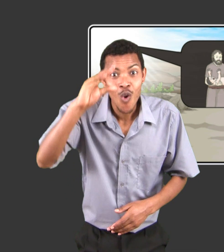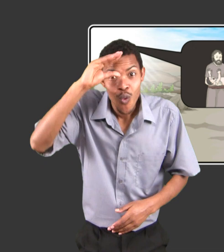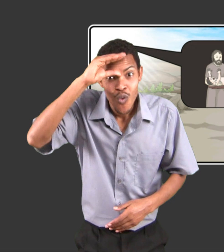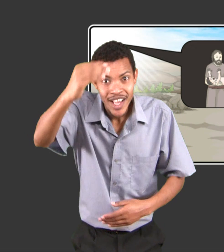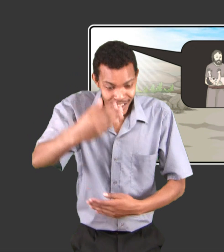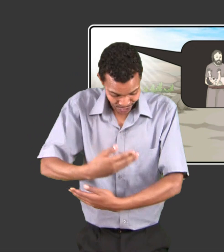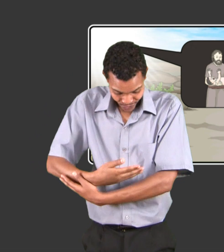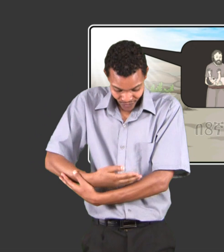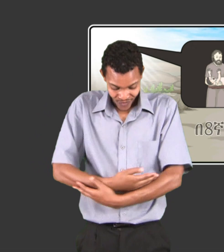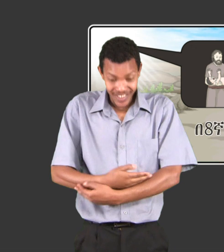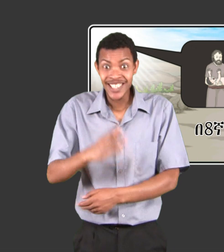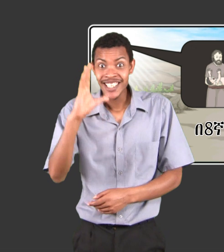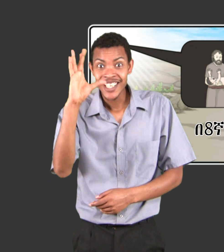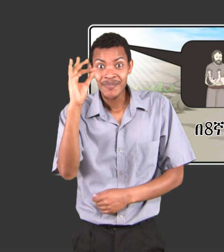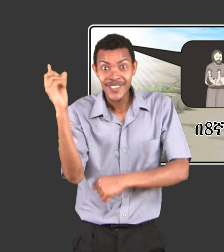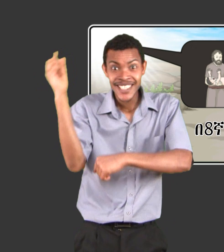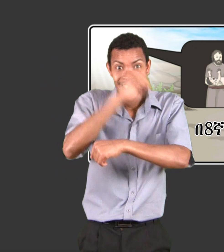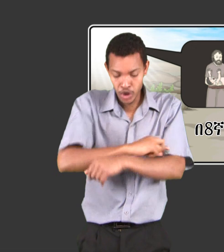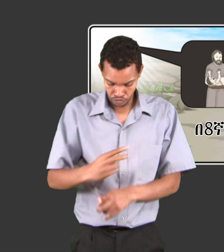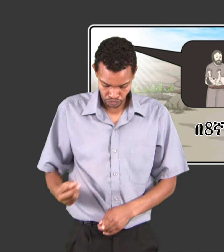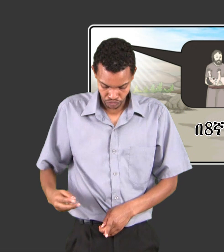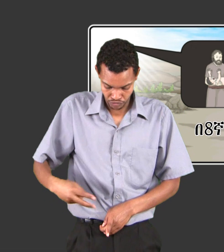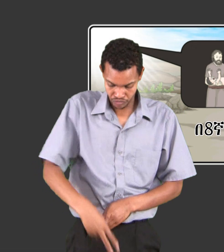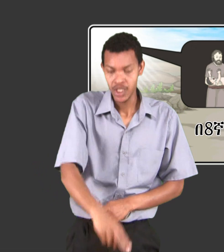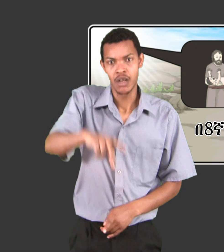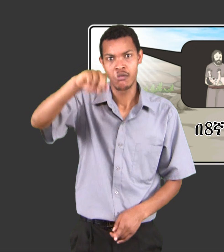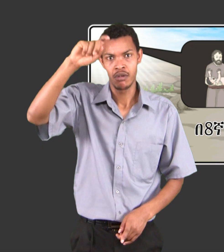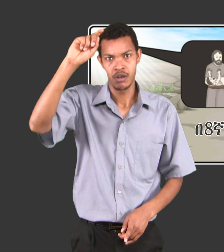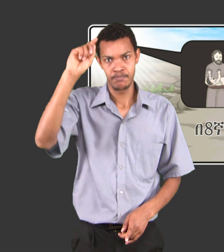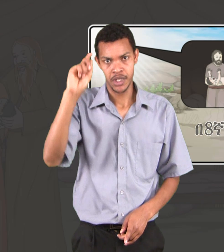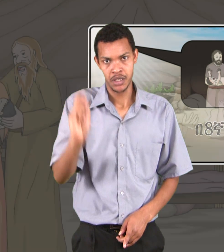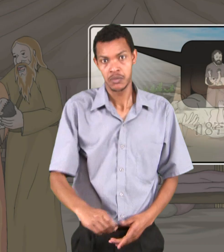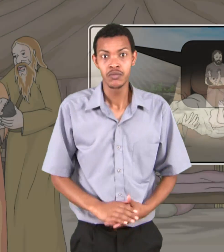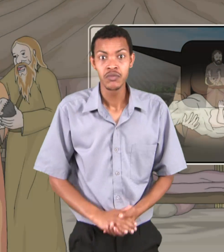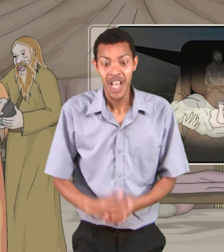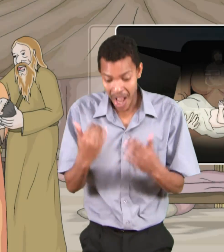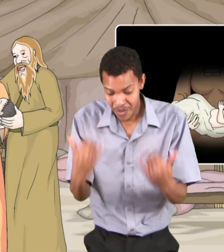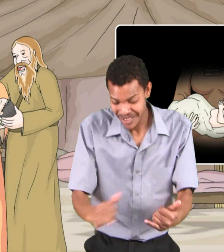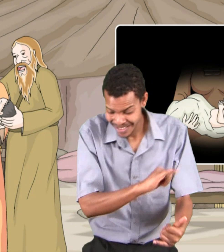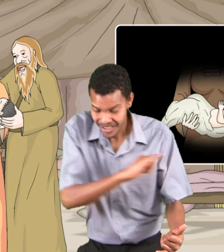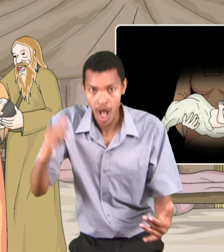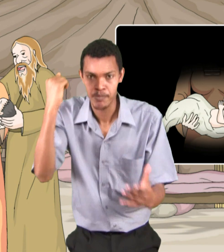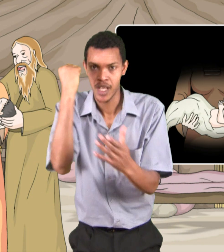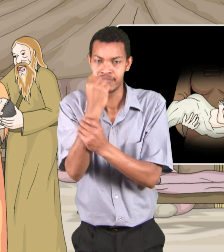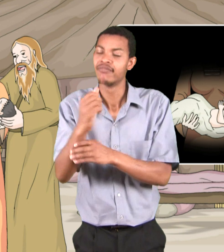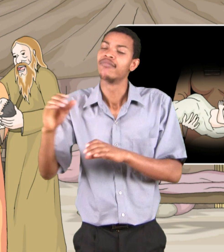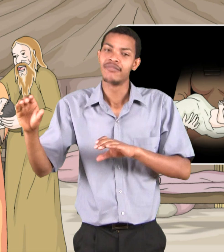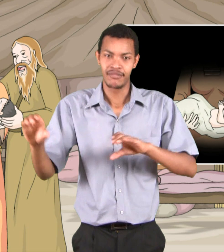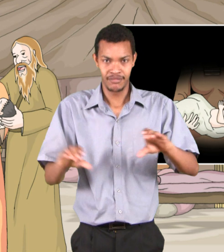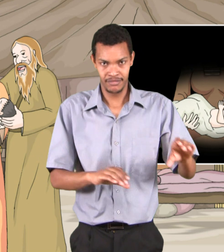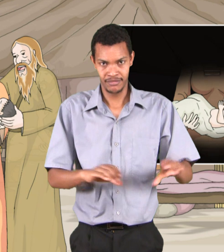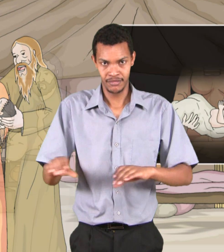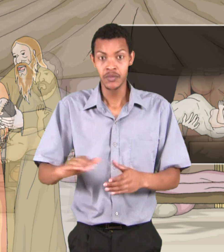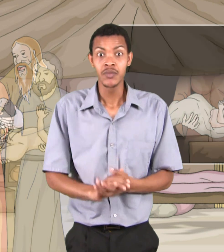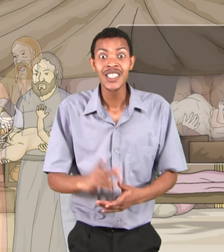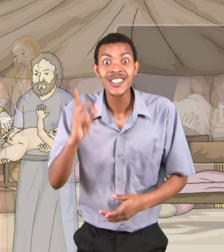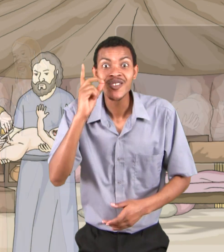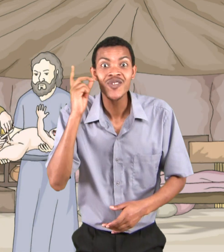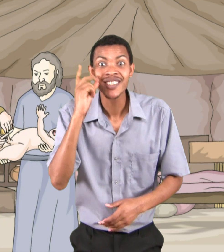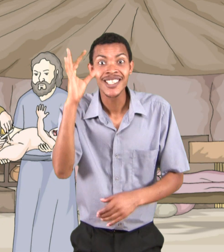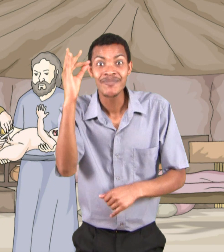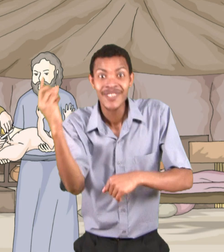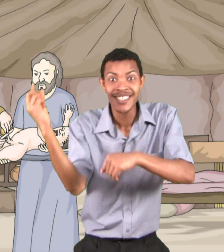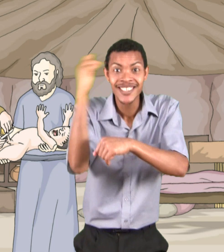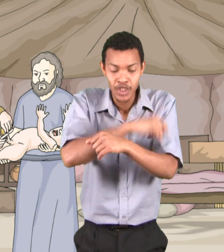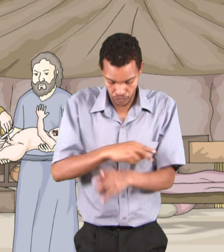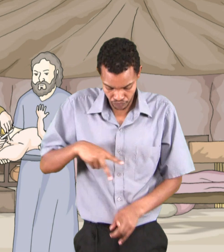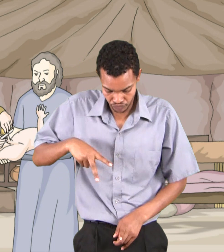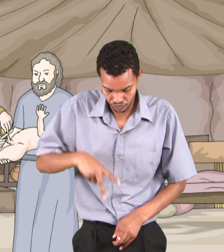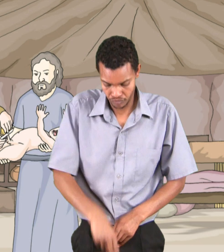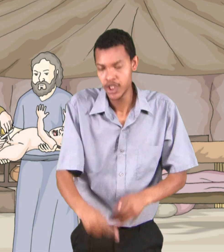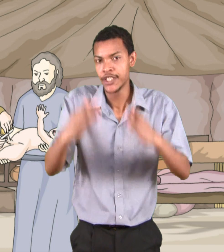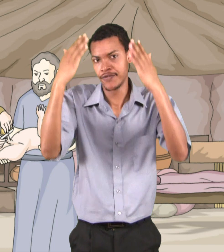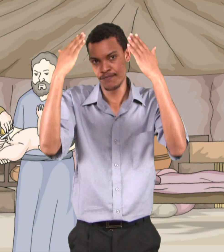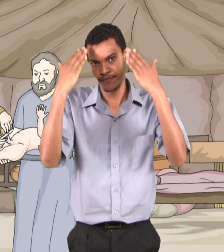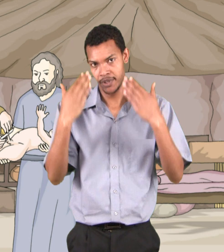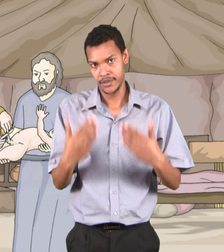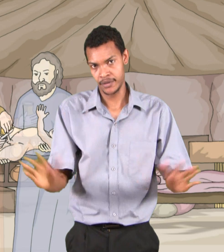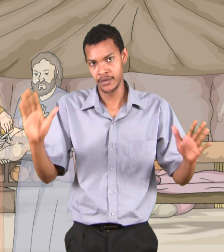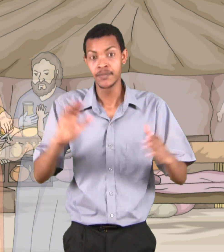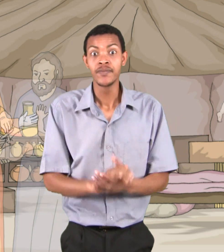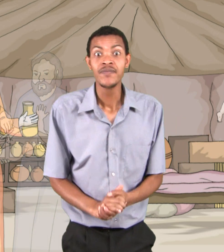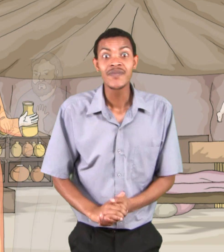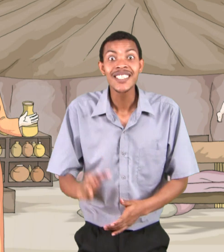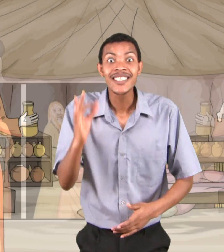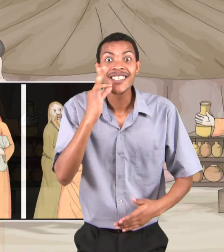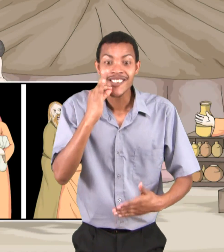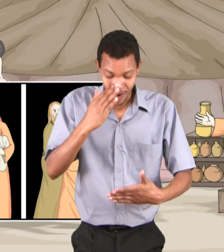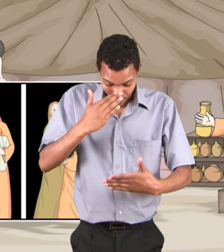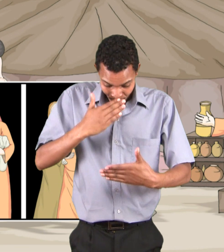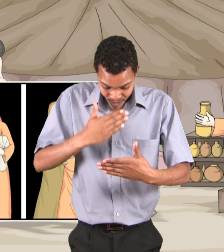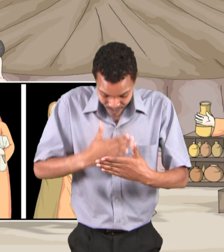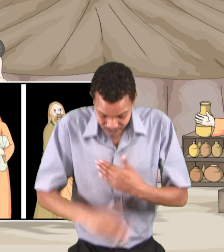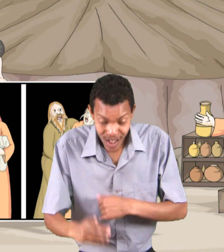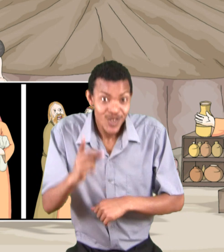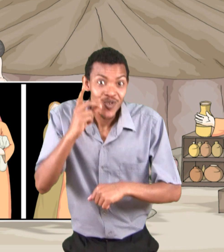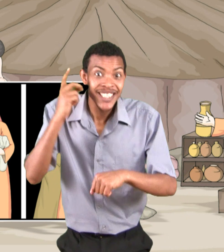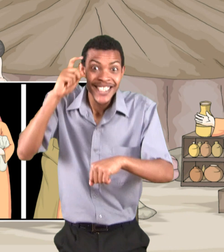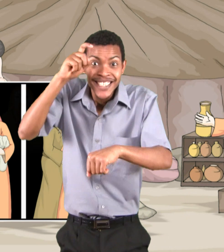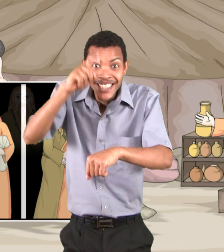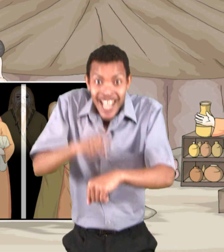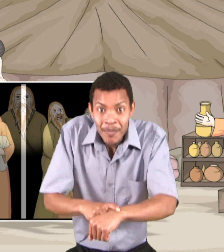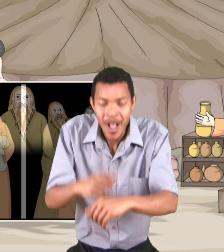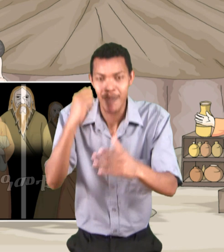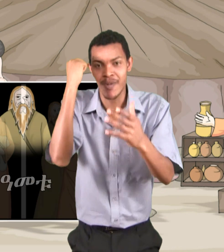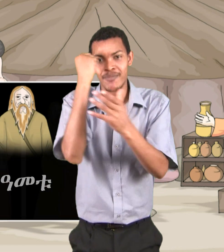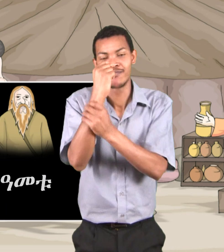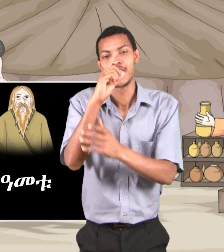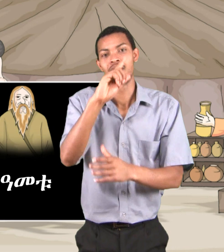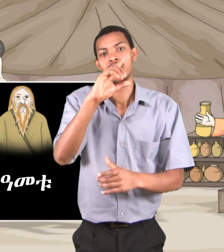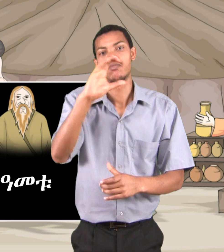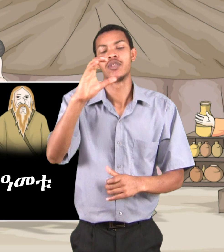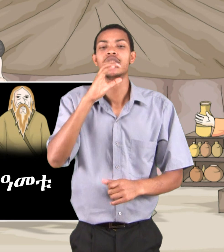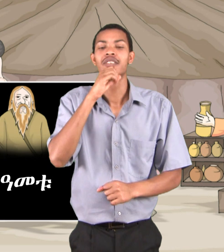When his son Isaac was eight days old, Abraham circumcised him, as God had commanded him.